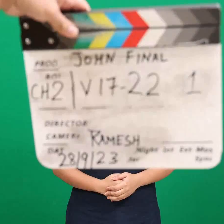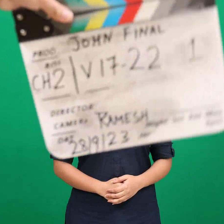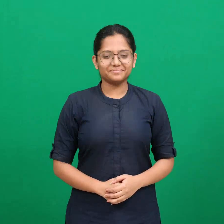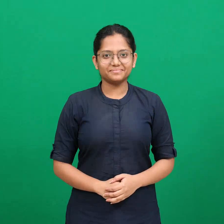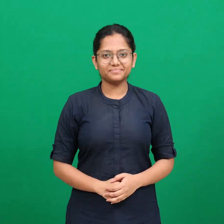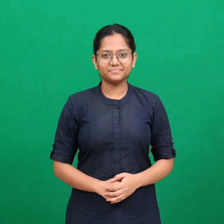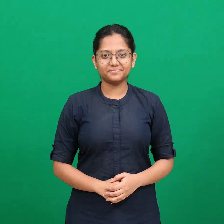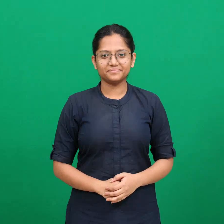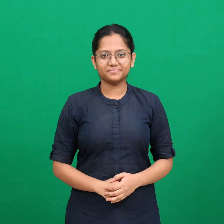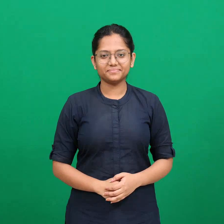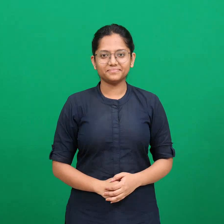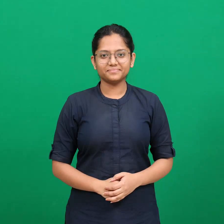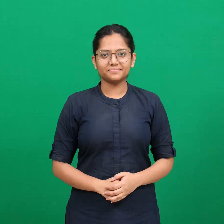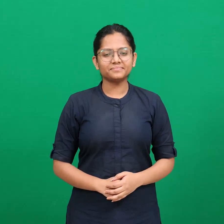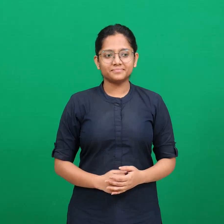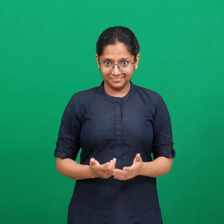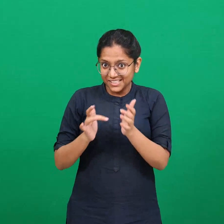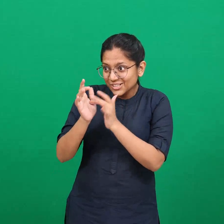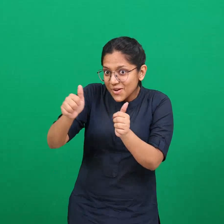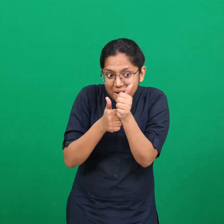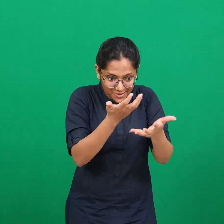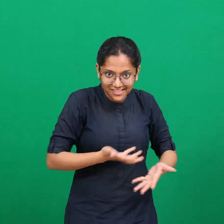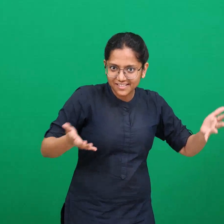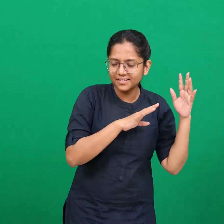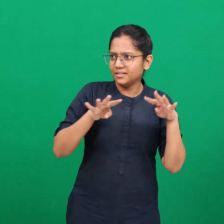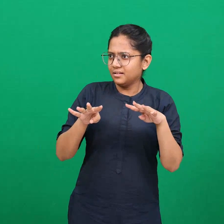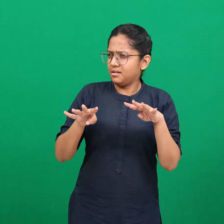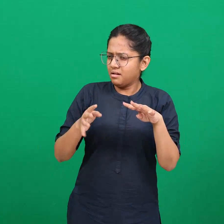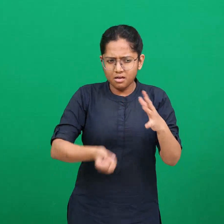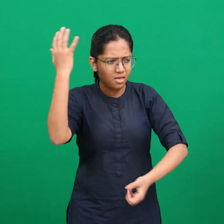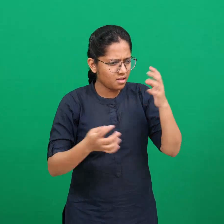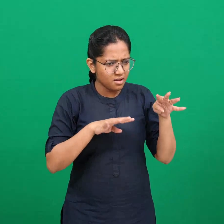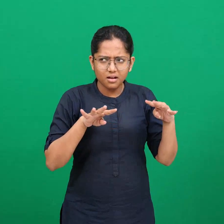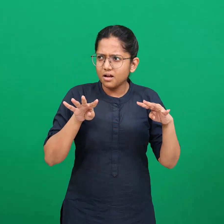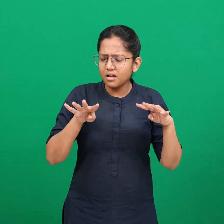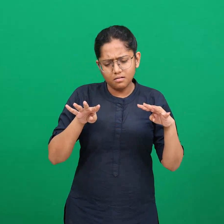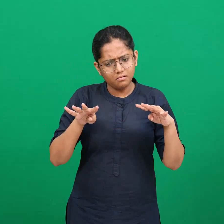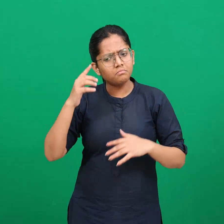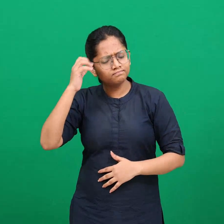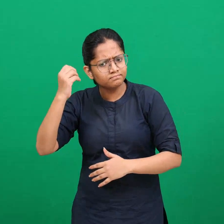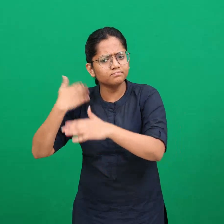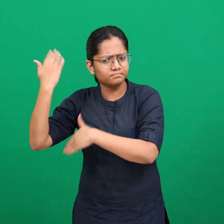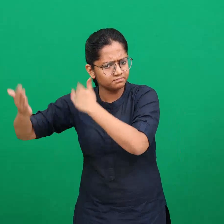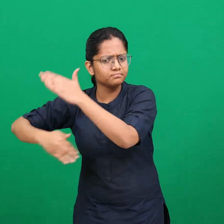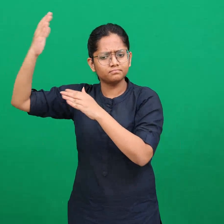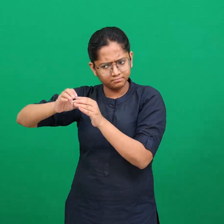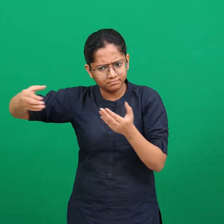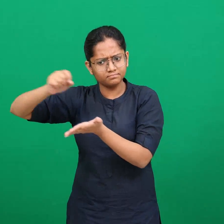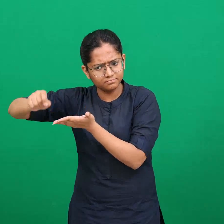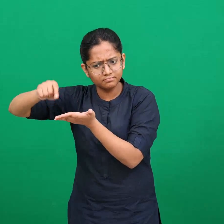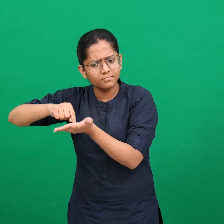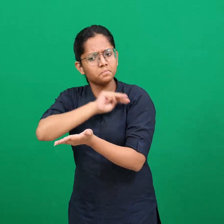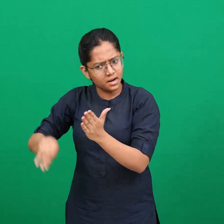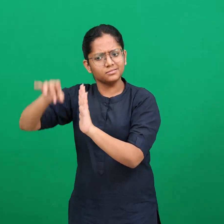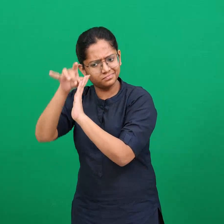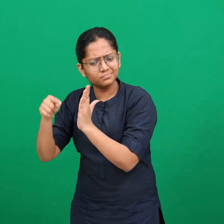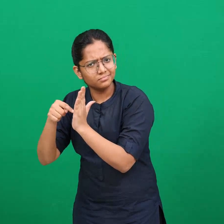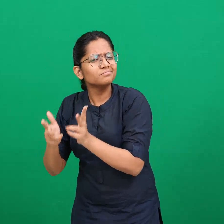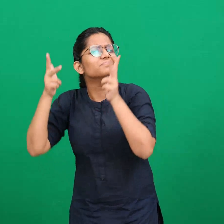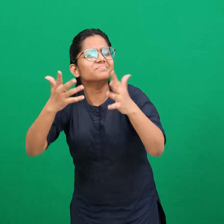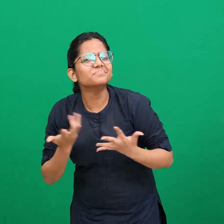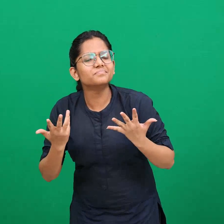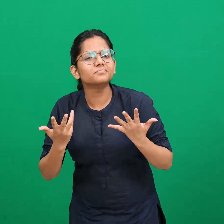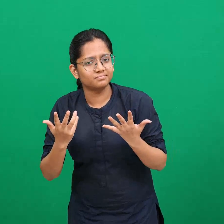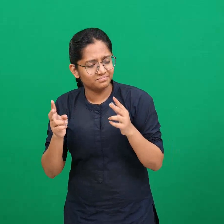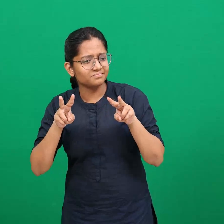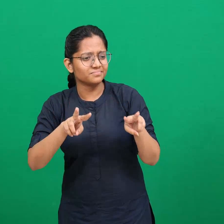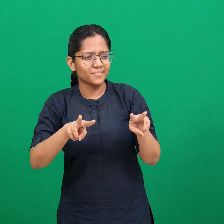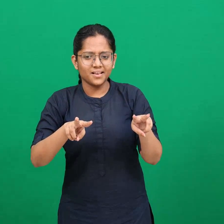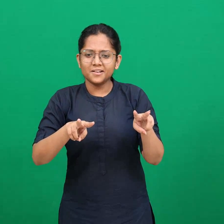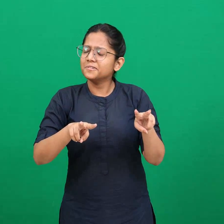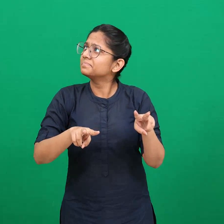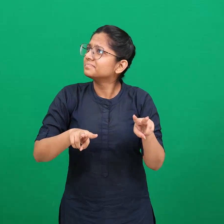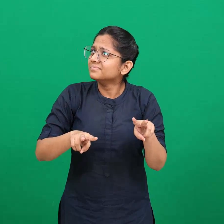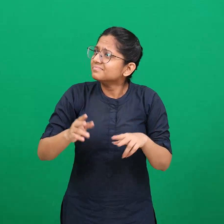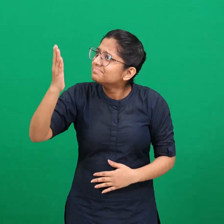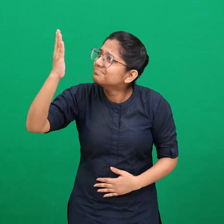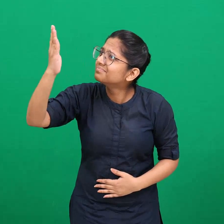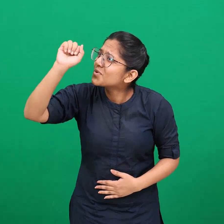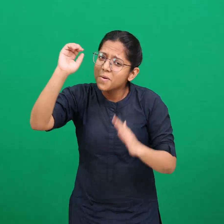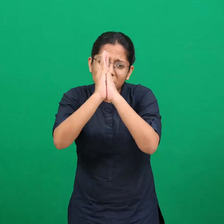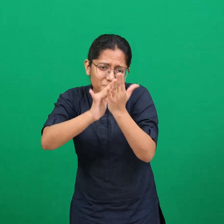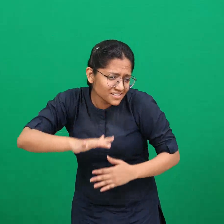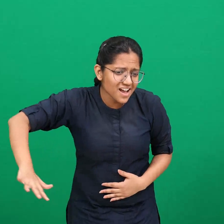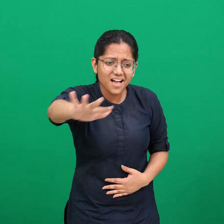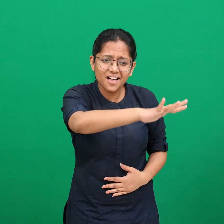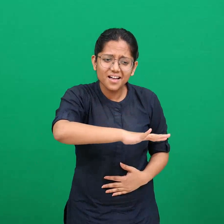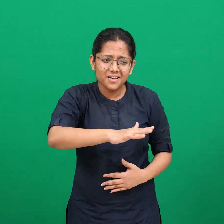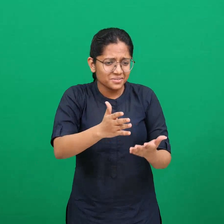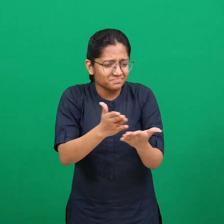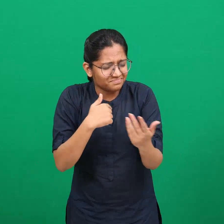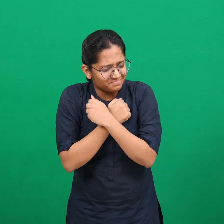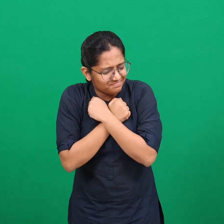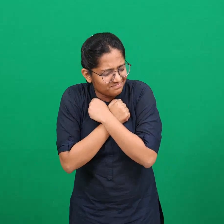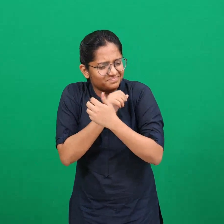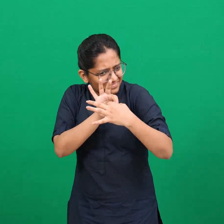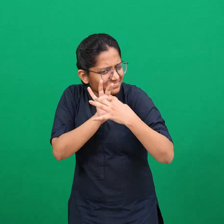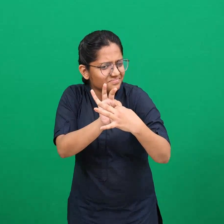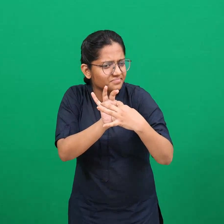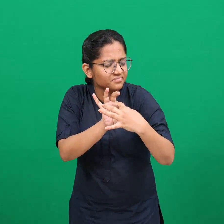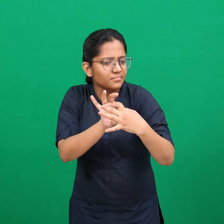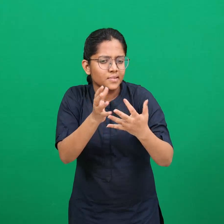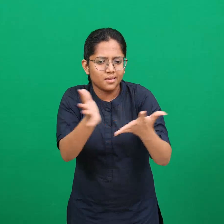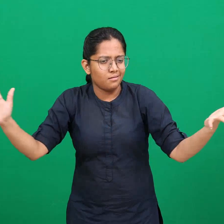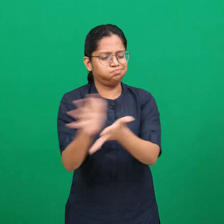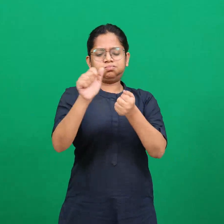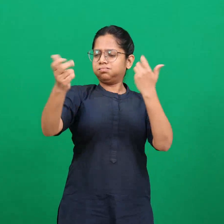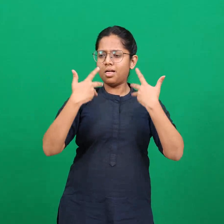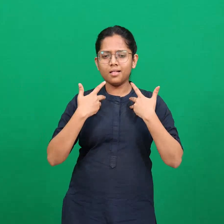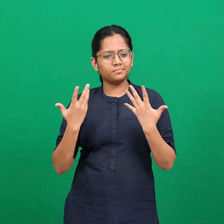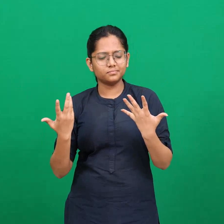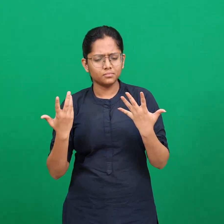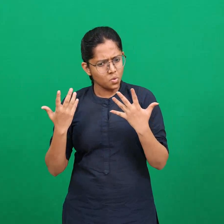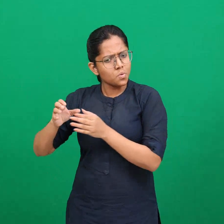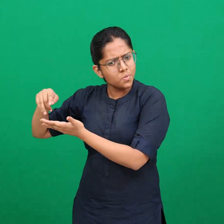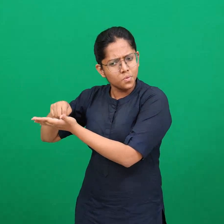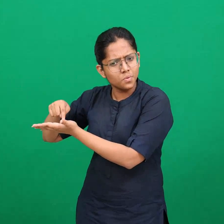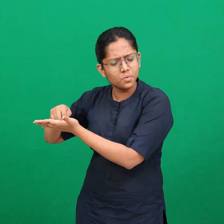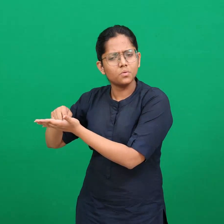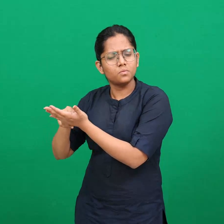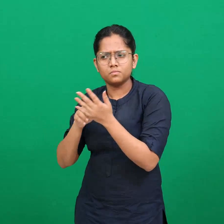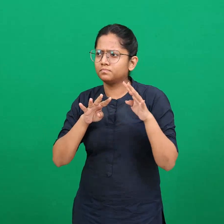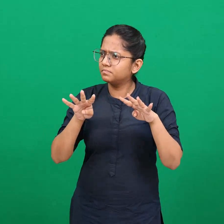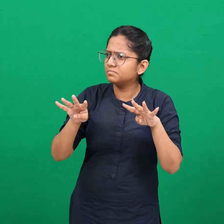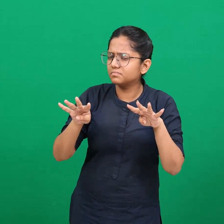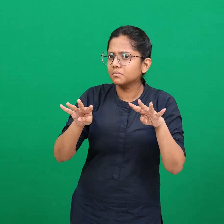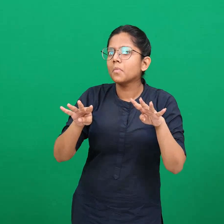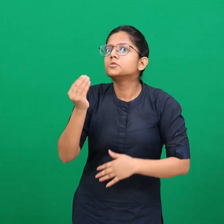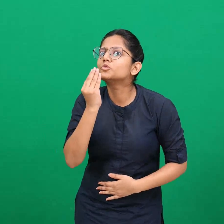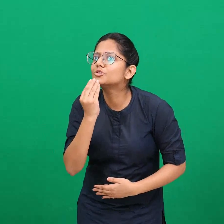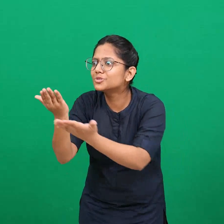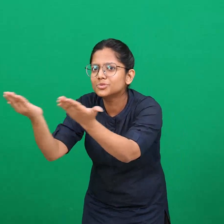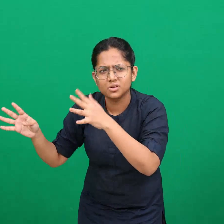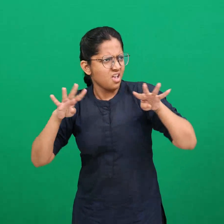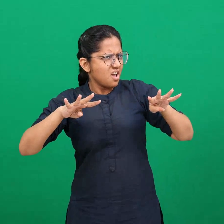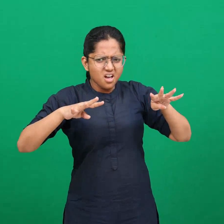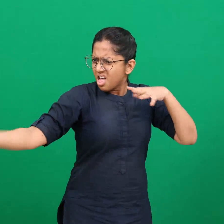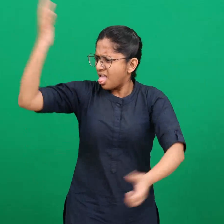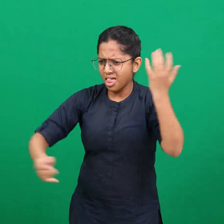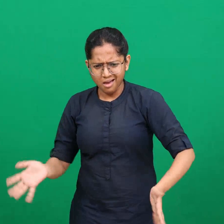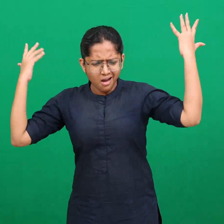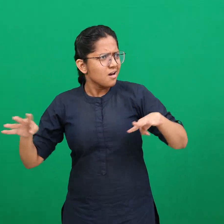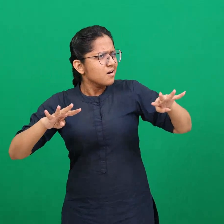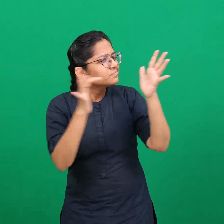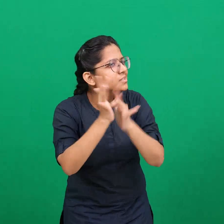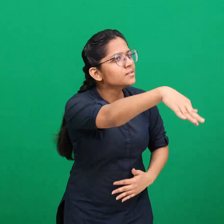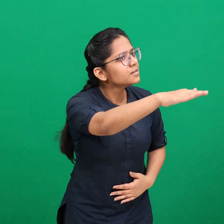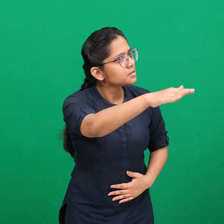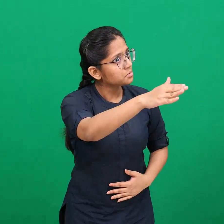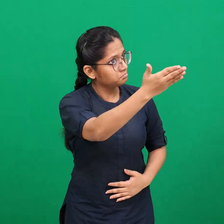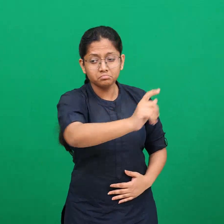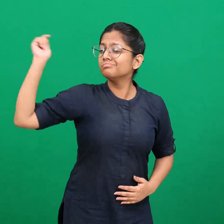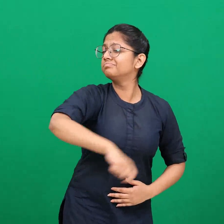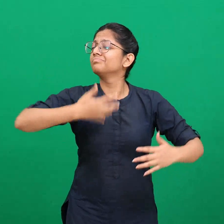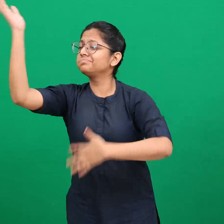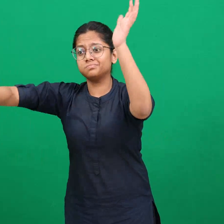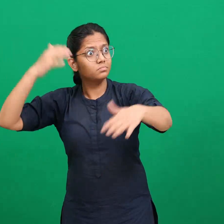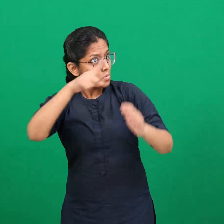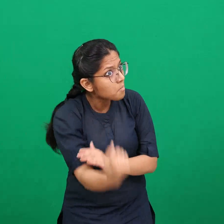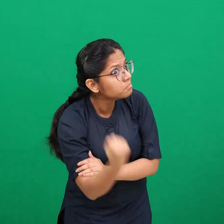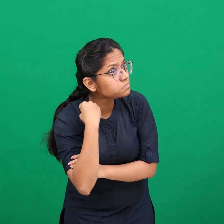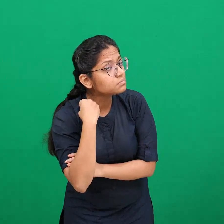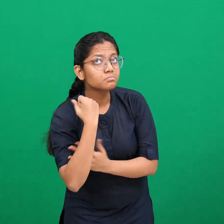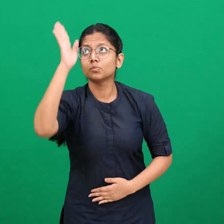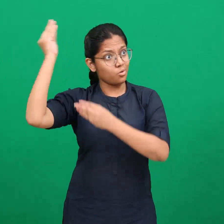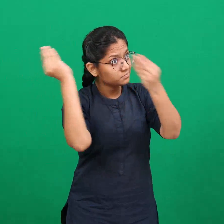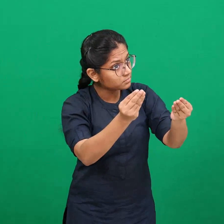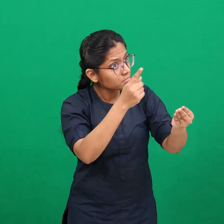His disciples remembered that it is written: "Zeal for Your house will consume Me." On account of this, the Jews demanded, "What sign can You show us to prove Your authority to do these things?"